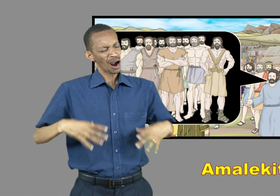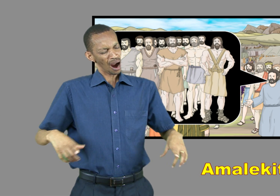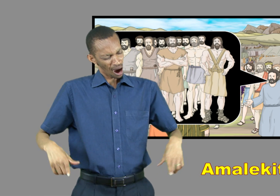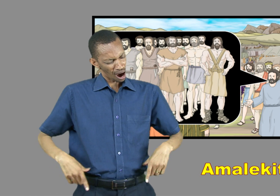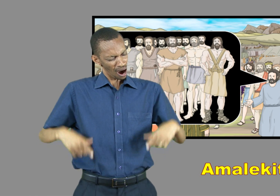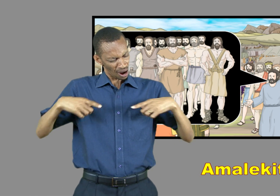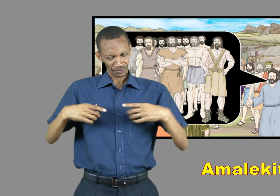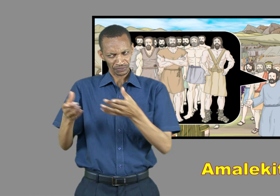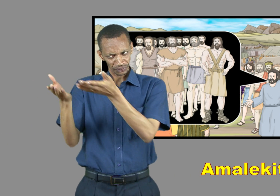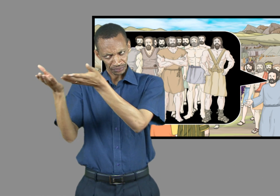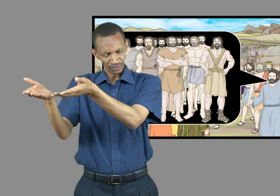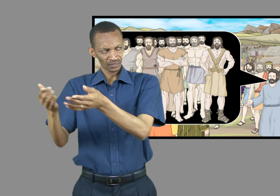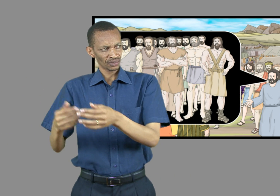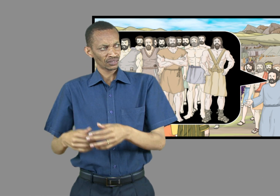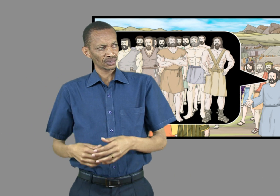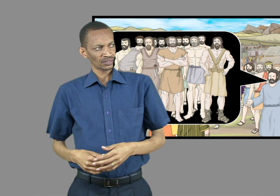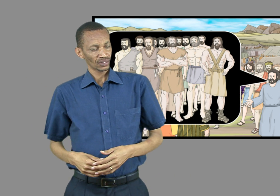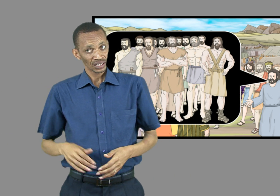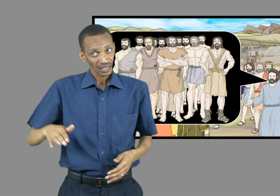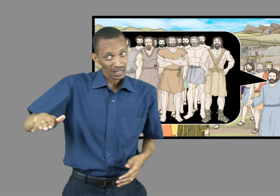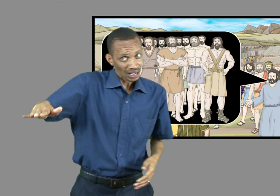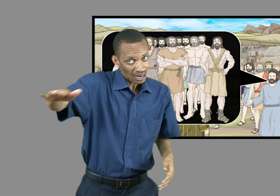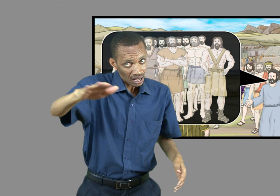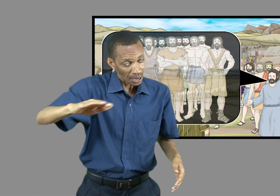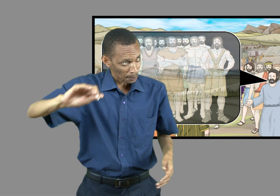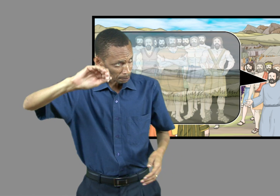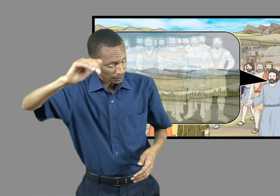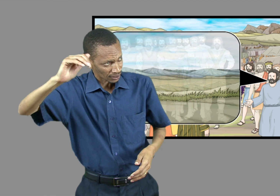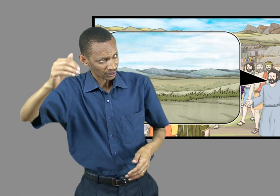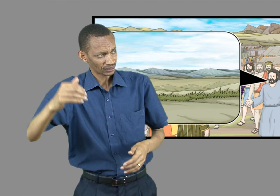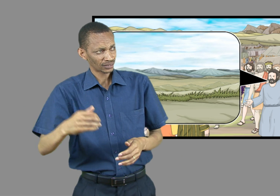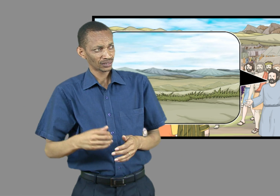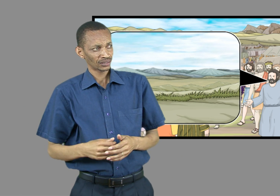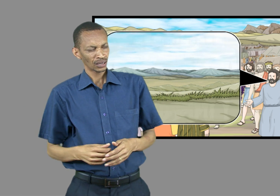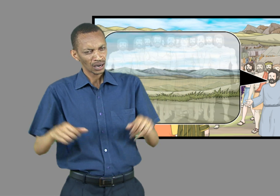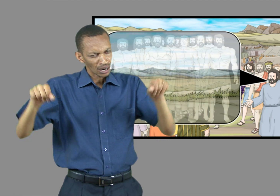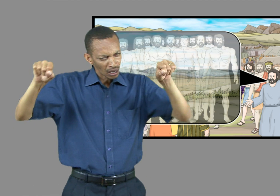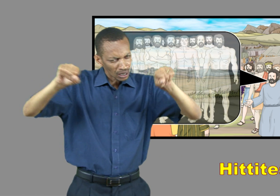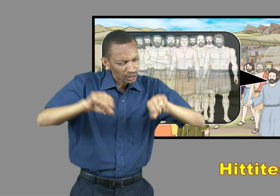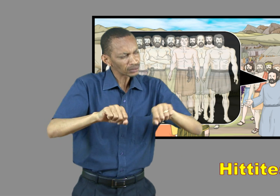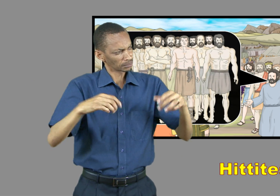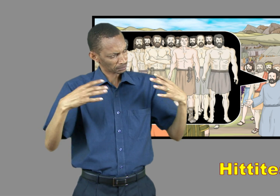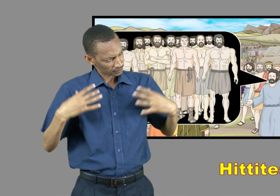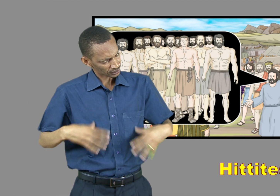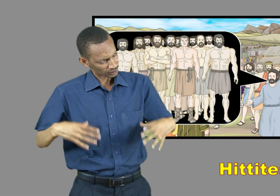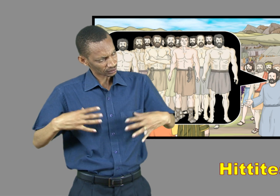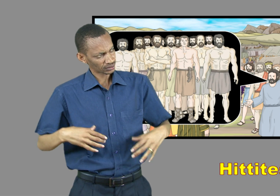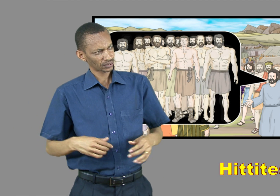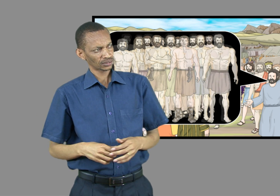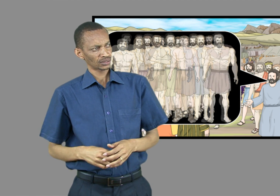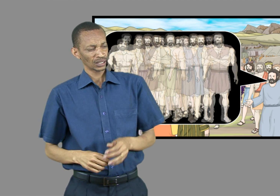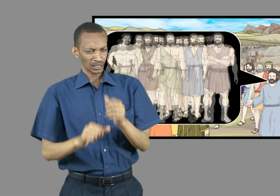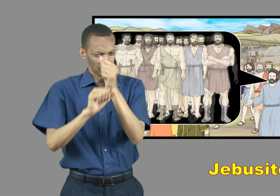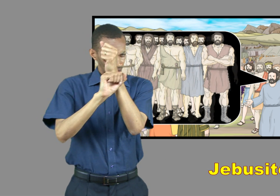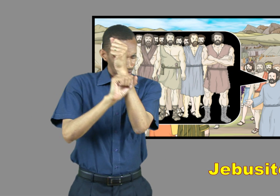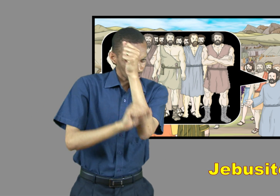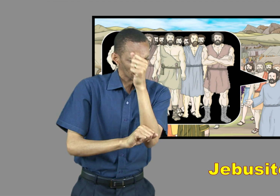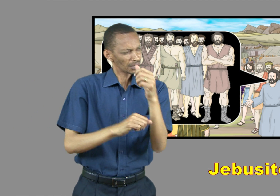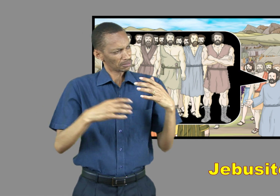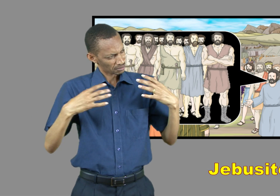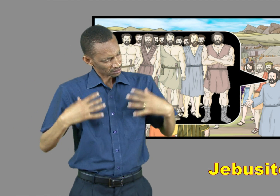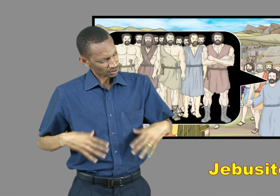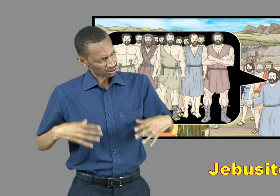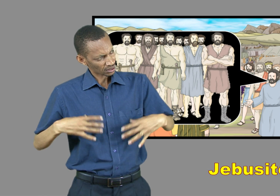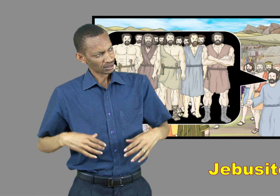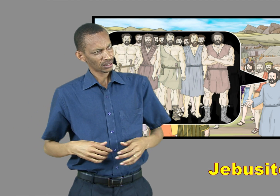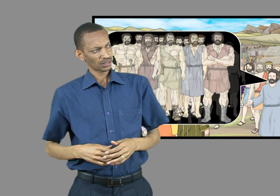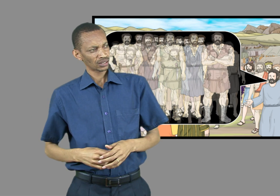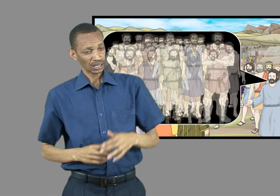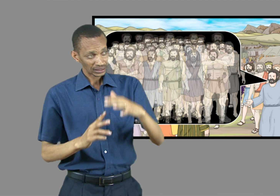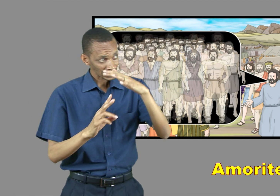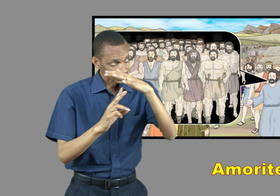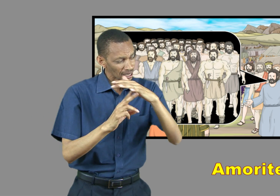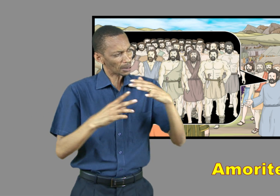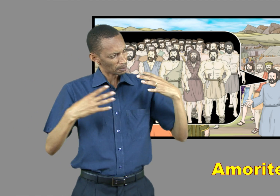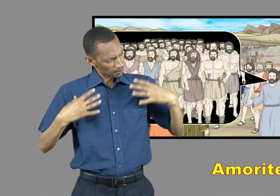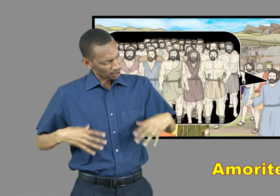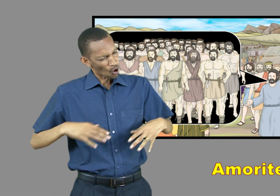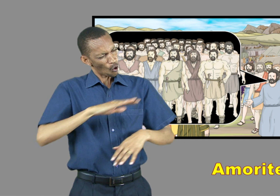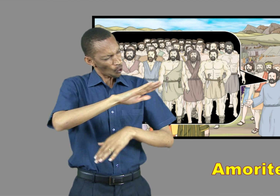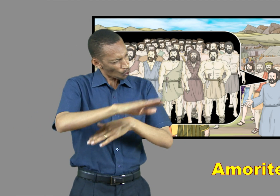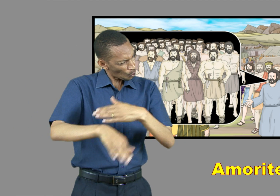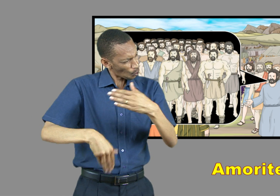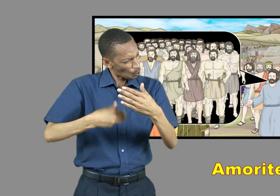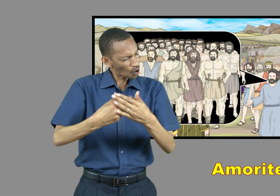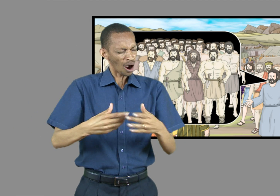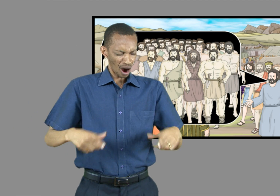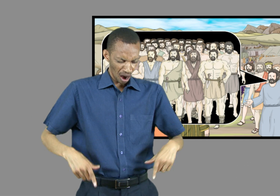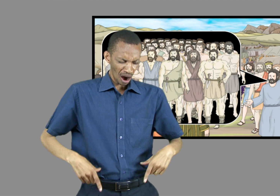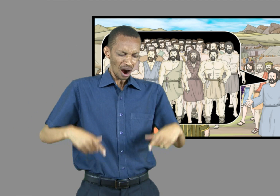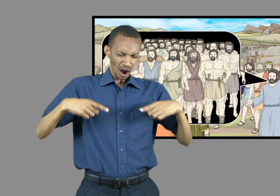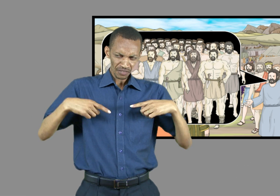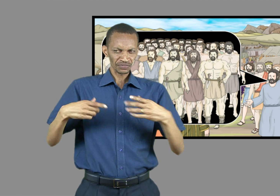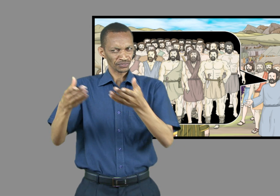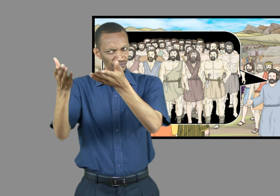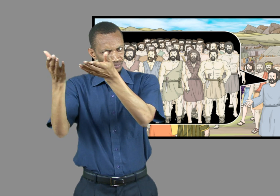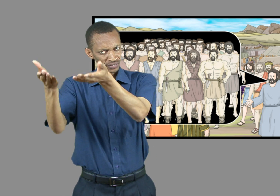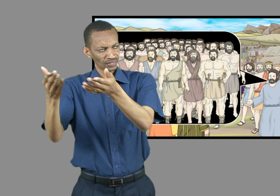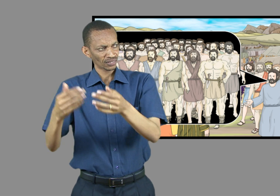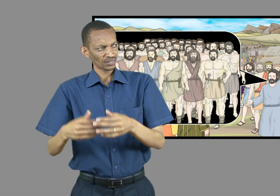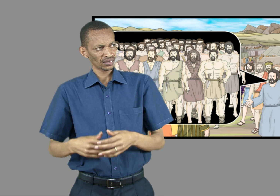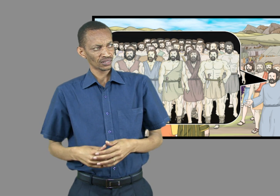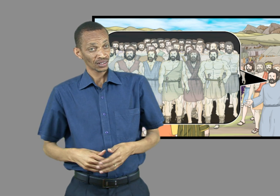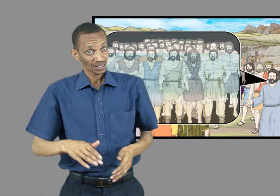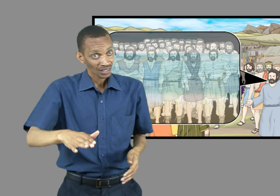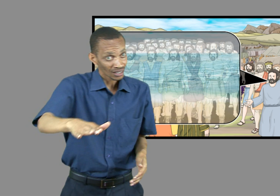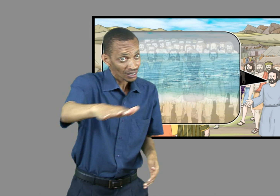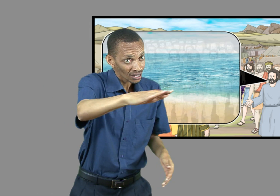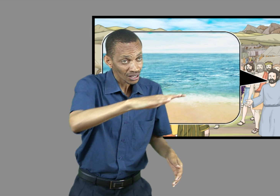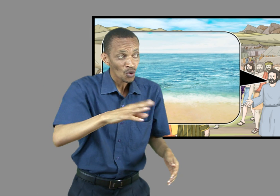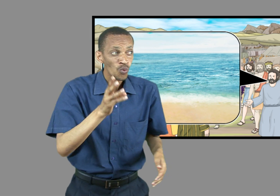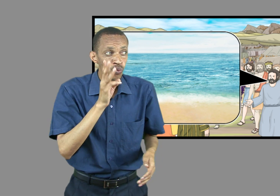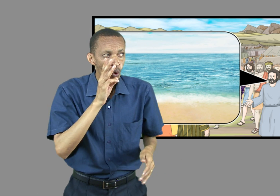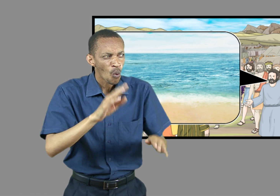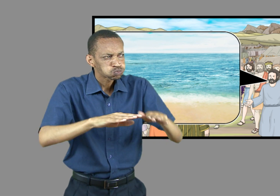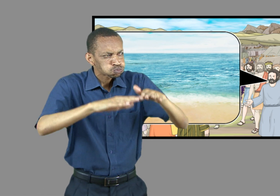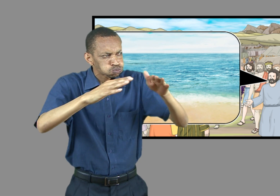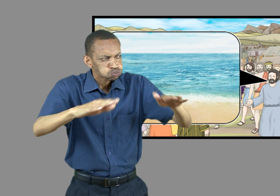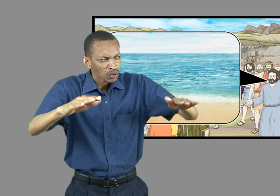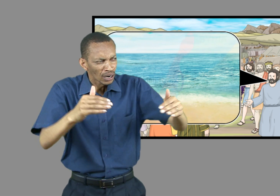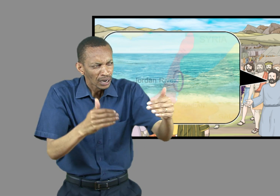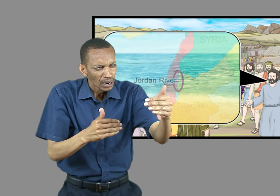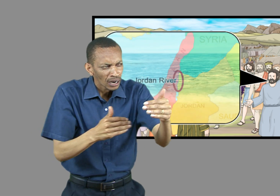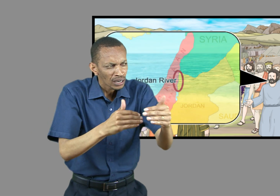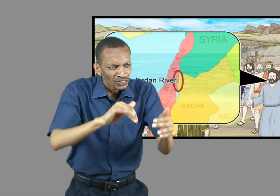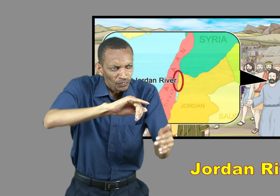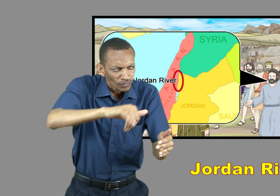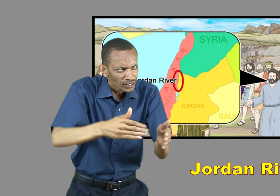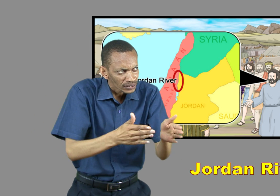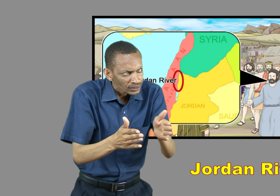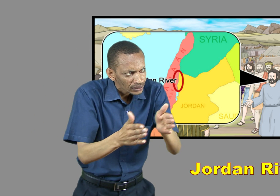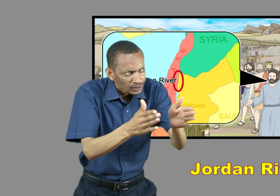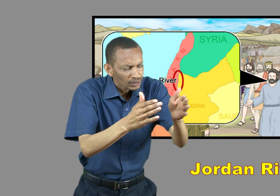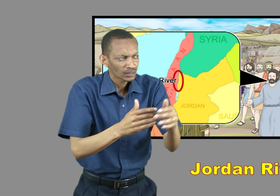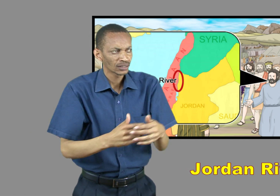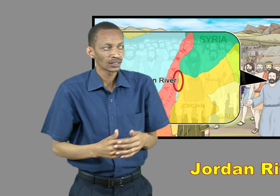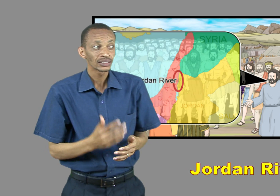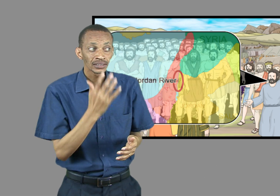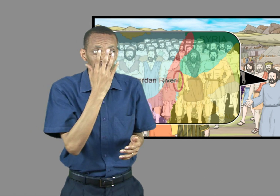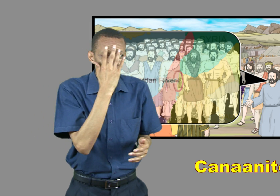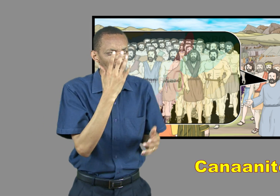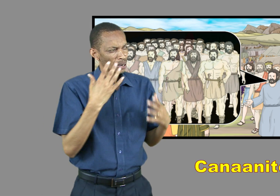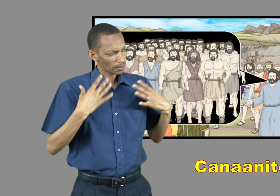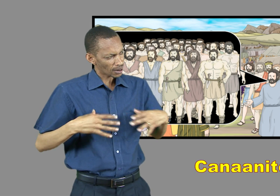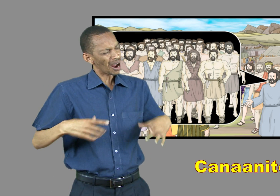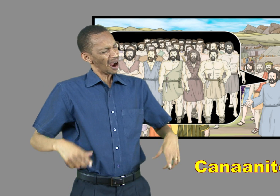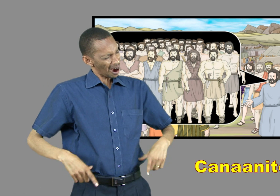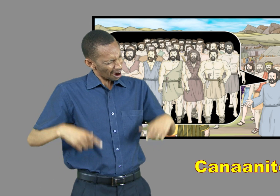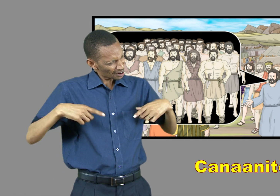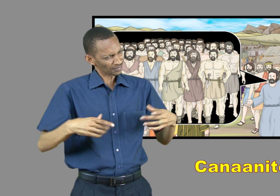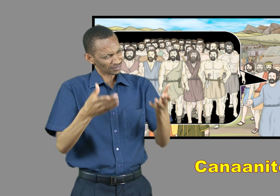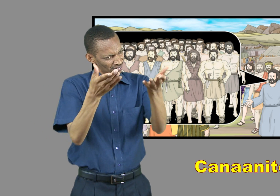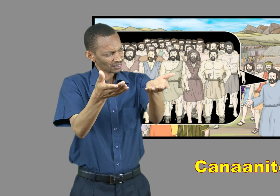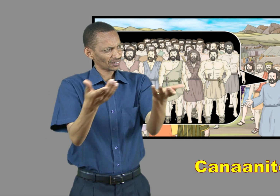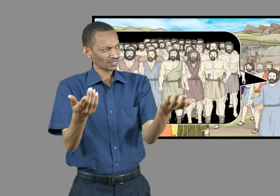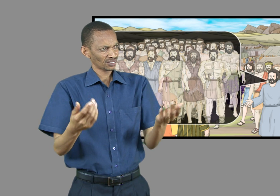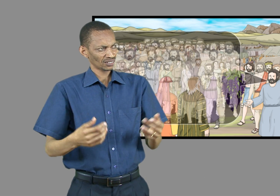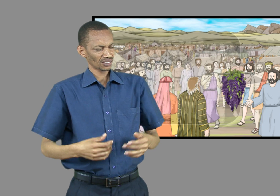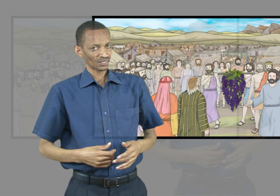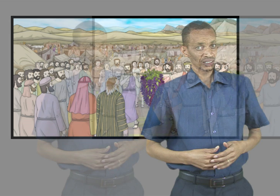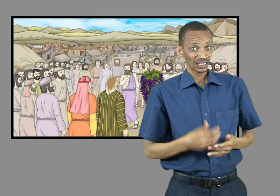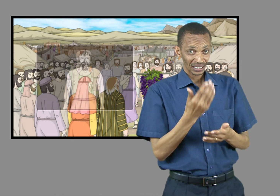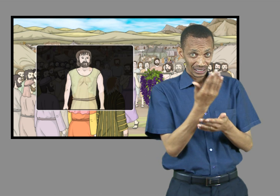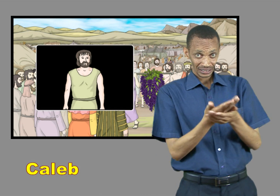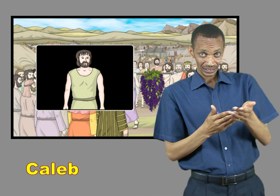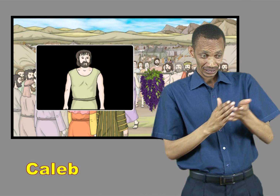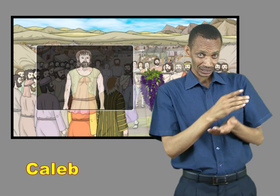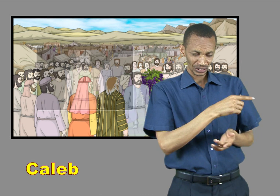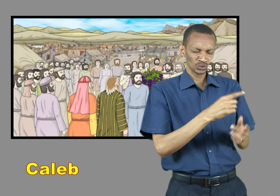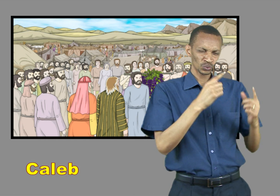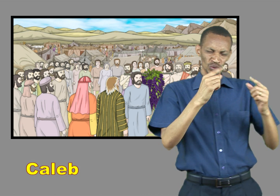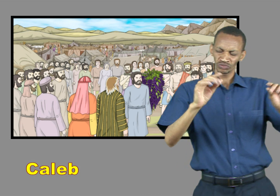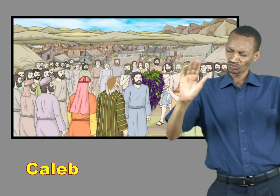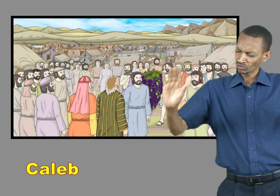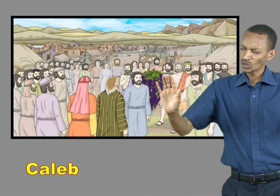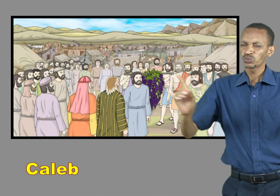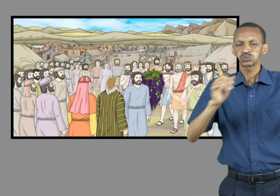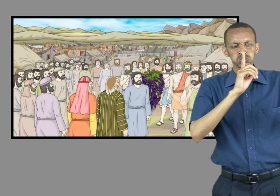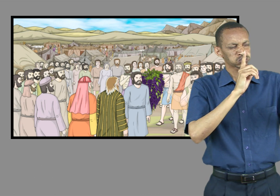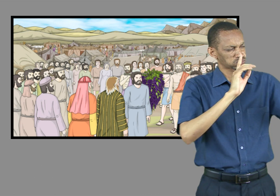the Hittites, Jebusites, and Amorites live in the hill country; and the Canaanites live by the sea and along the Jordan.”